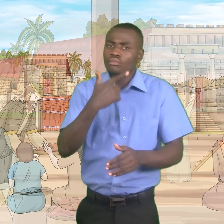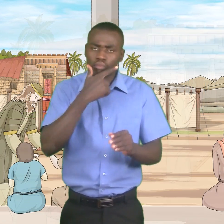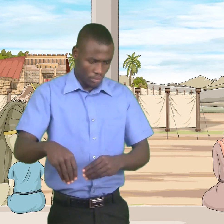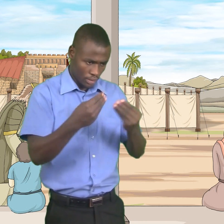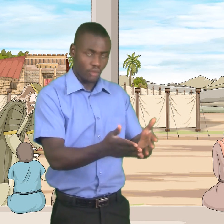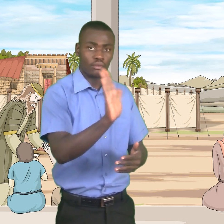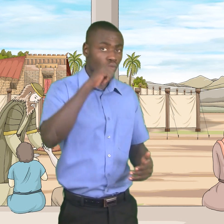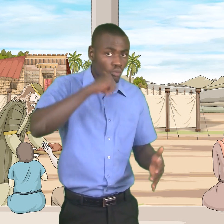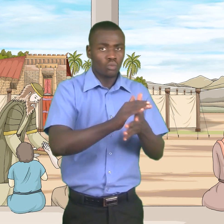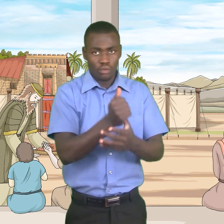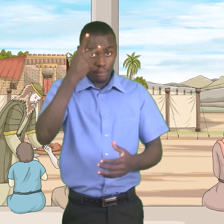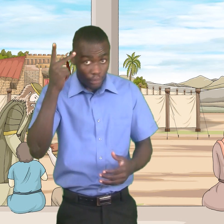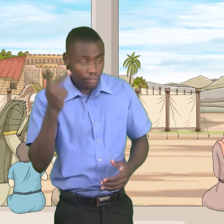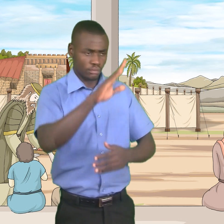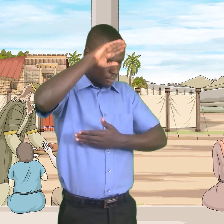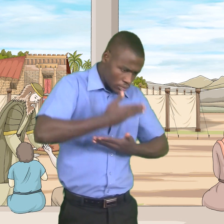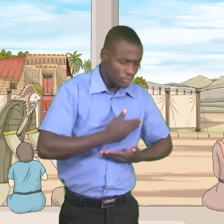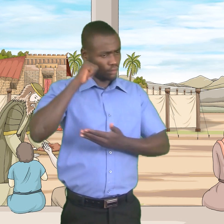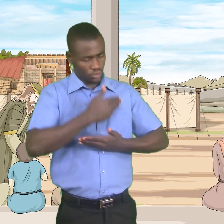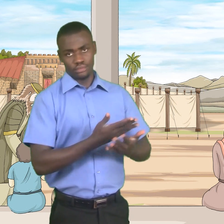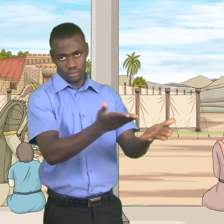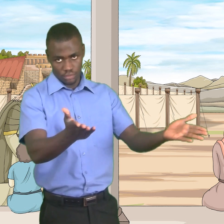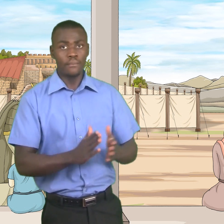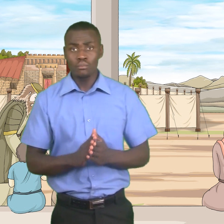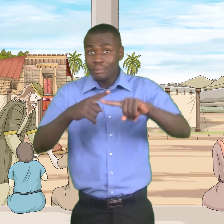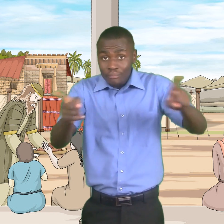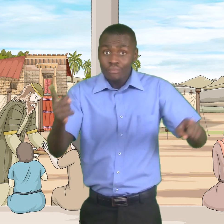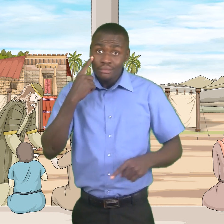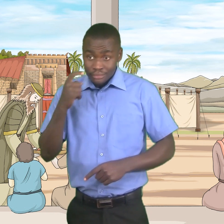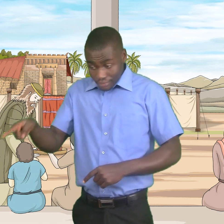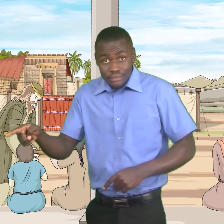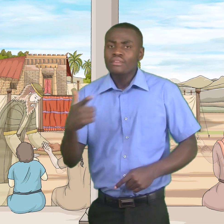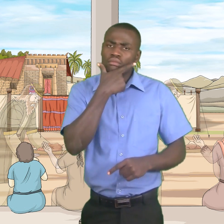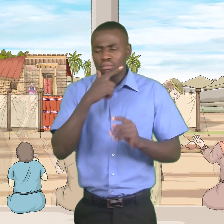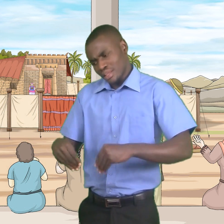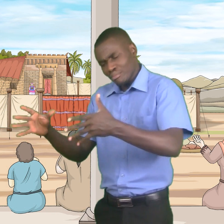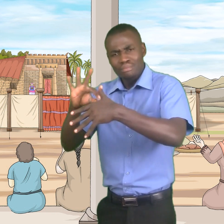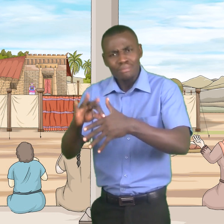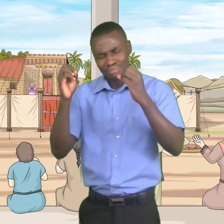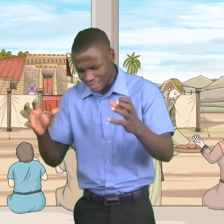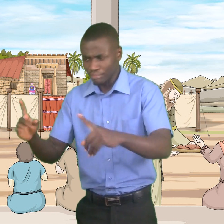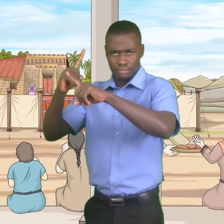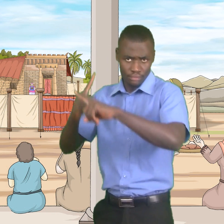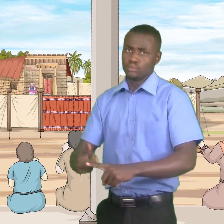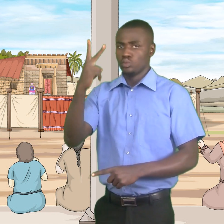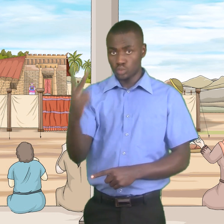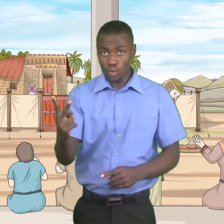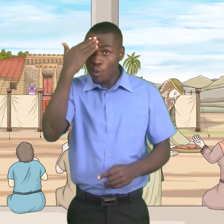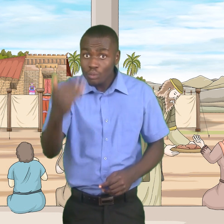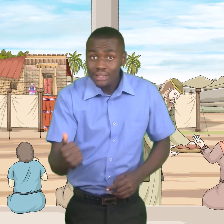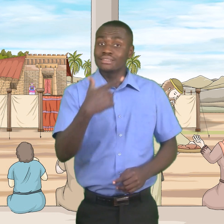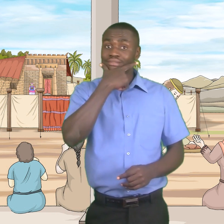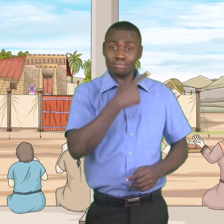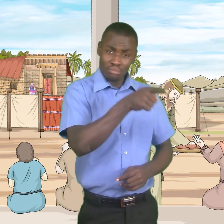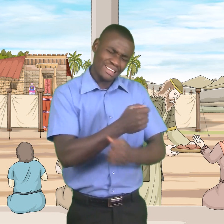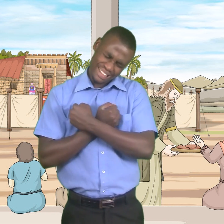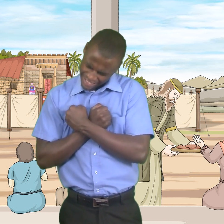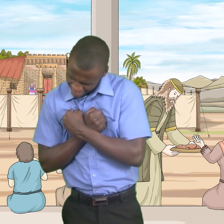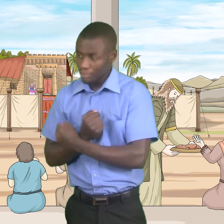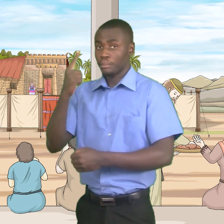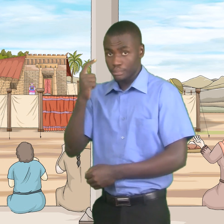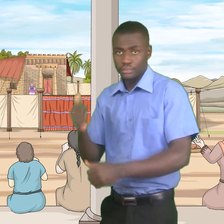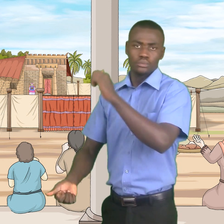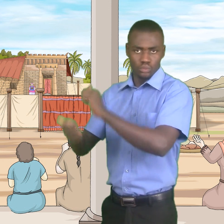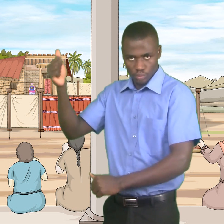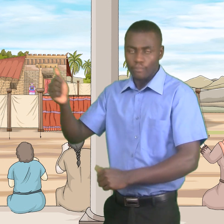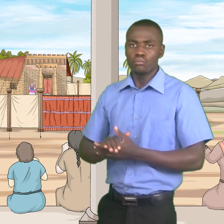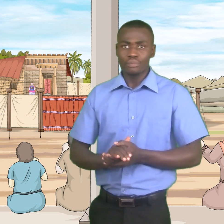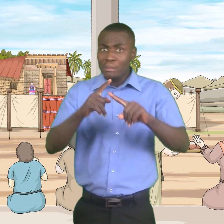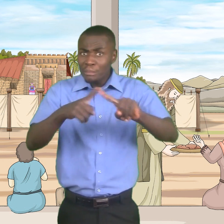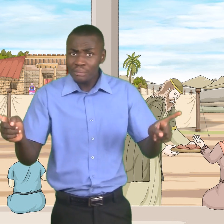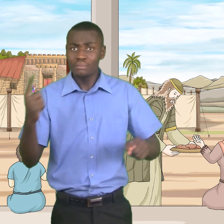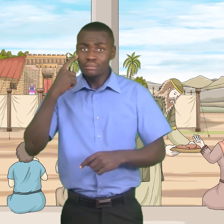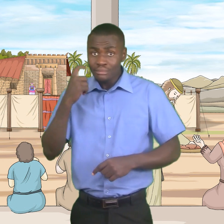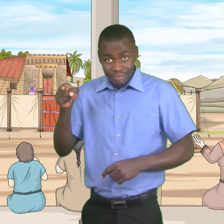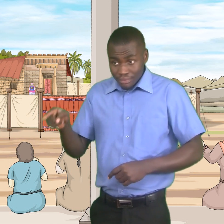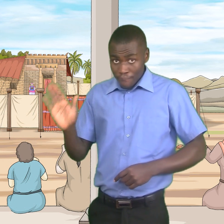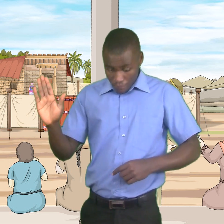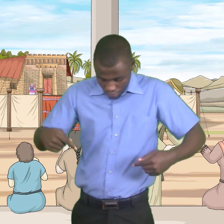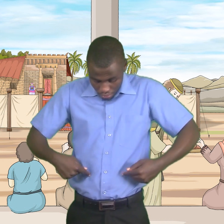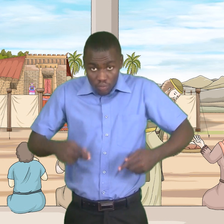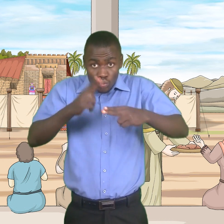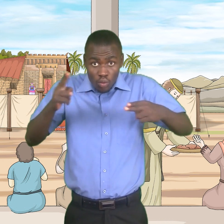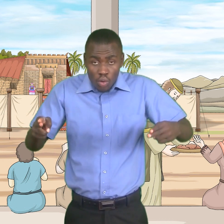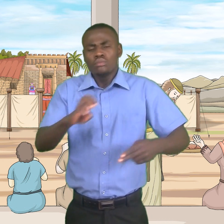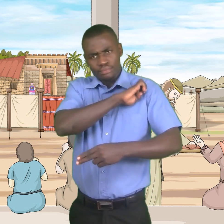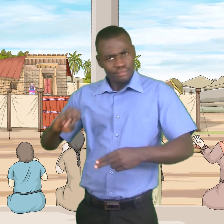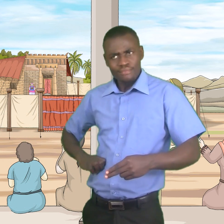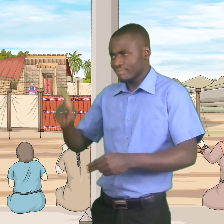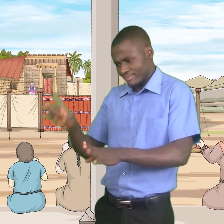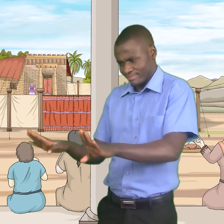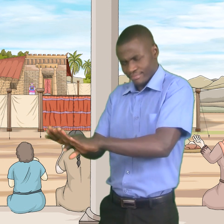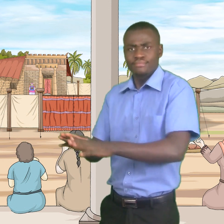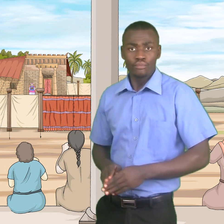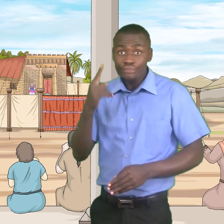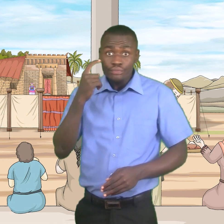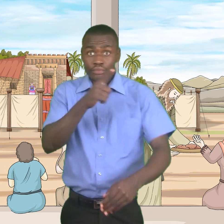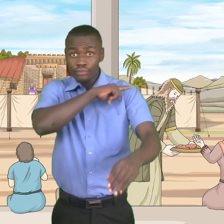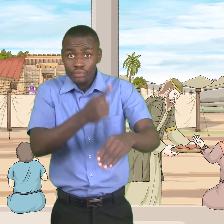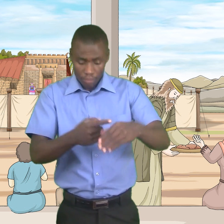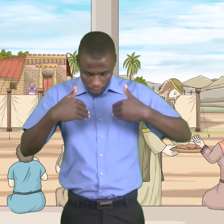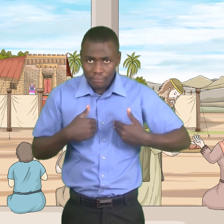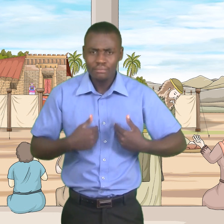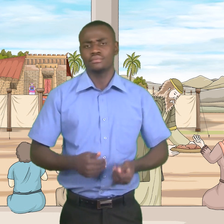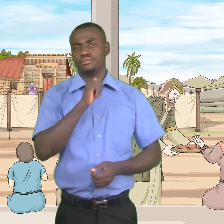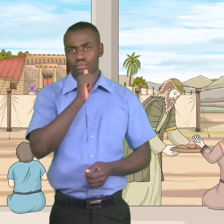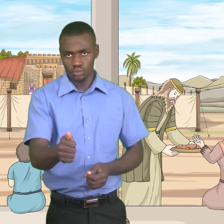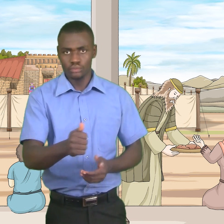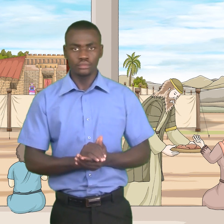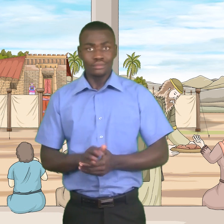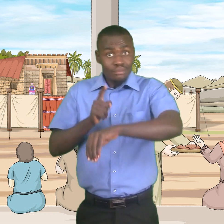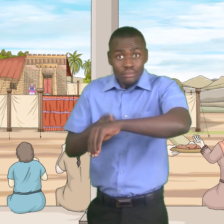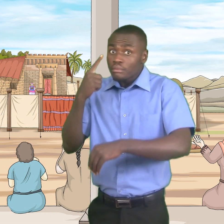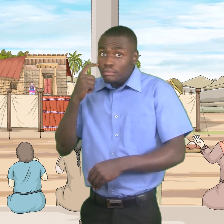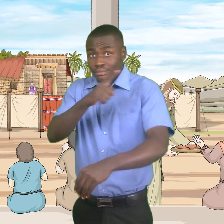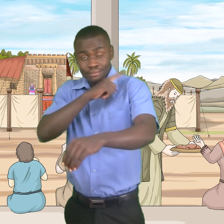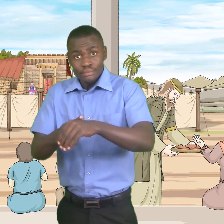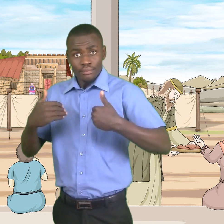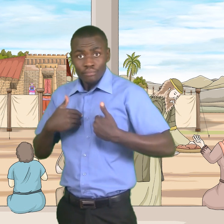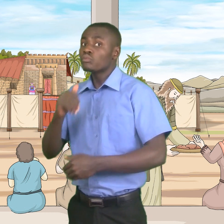But to Hannah he would give a double portion, for he loved her even though the LORD had closed her womb.